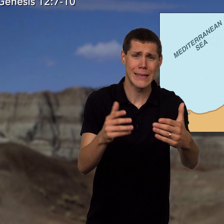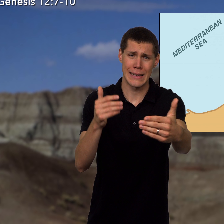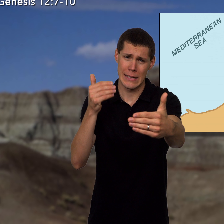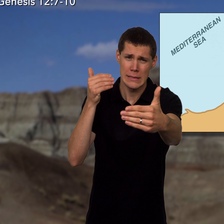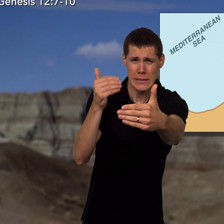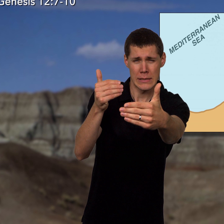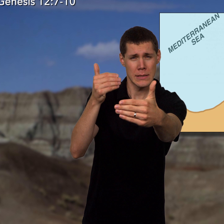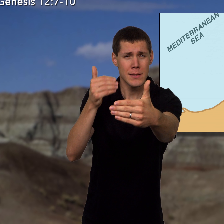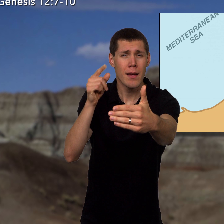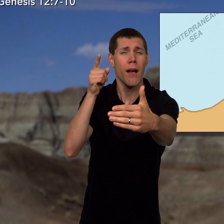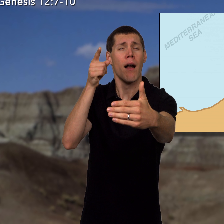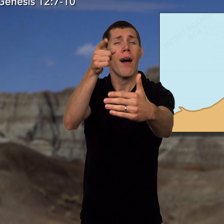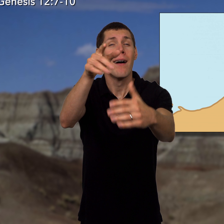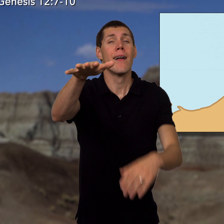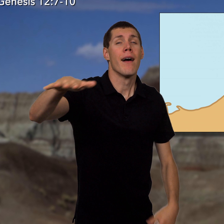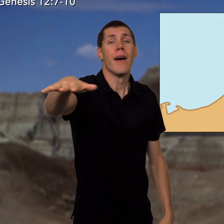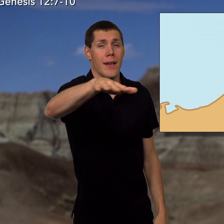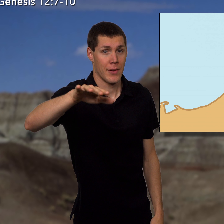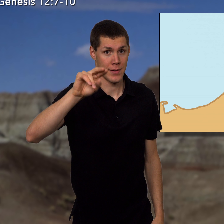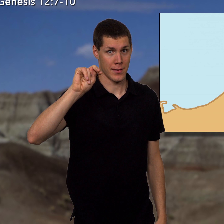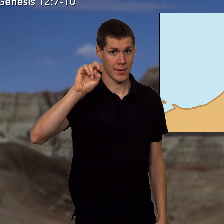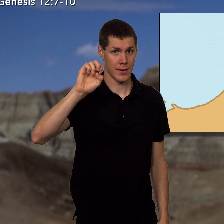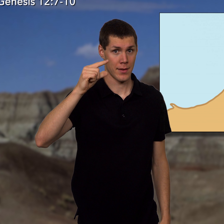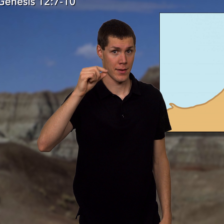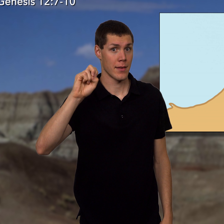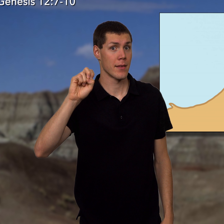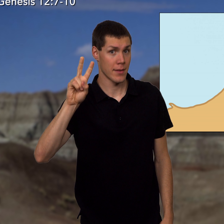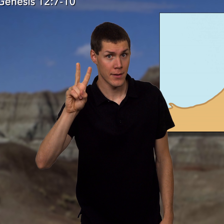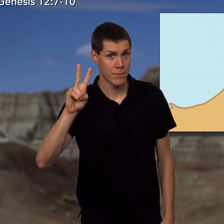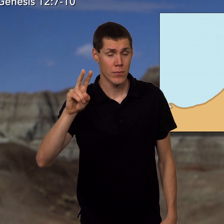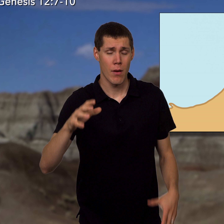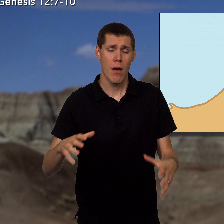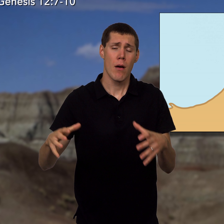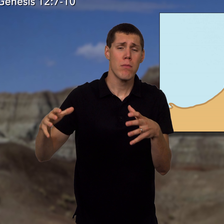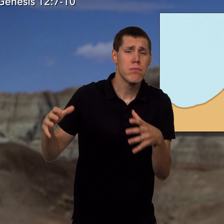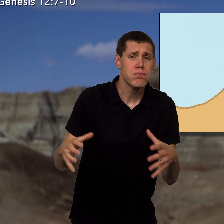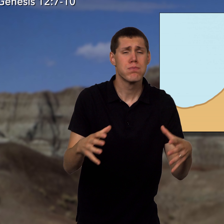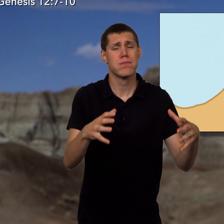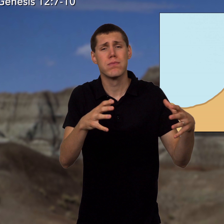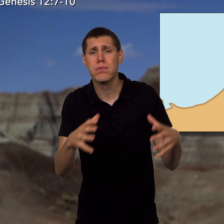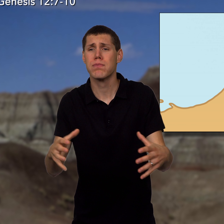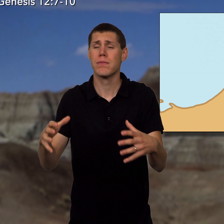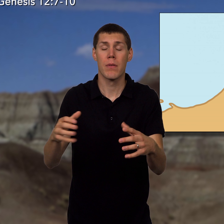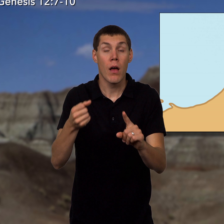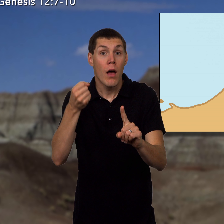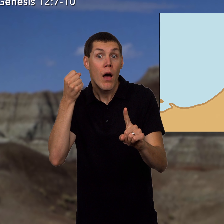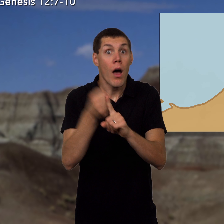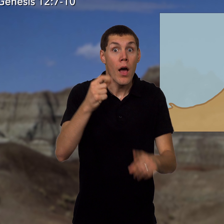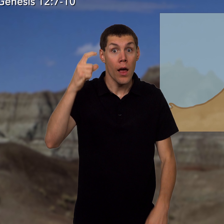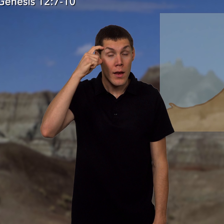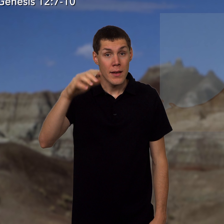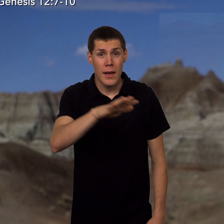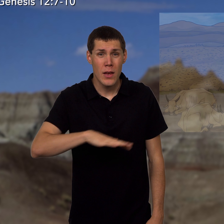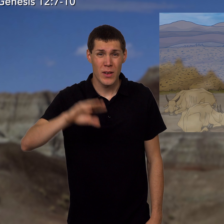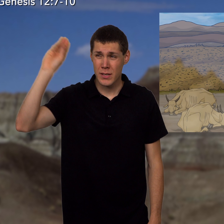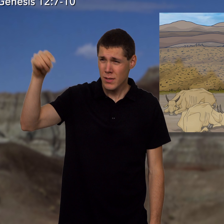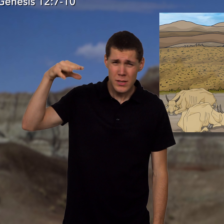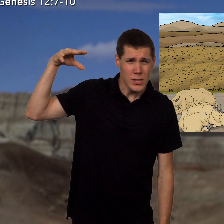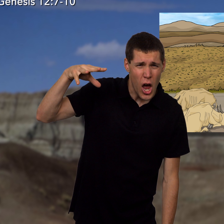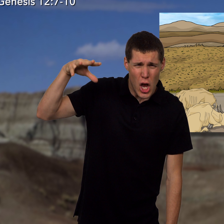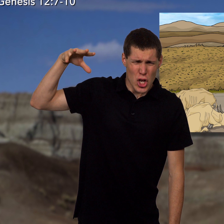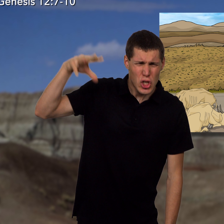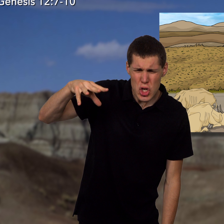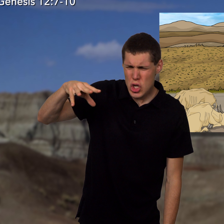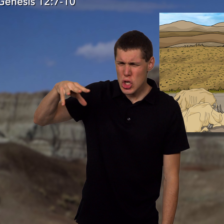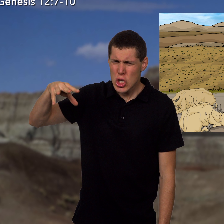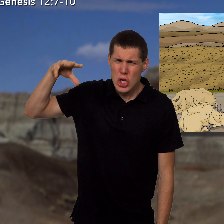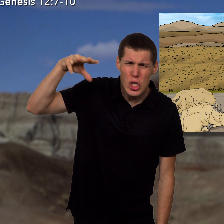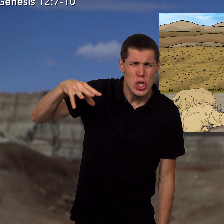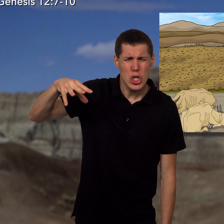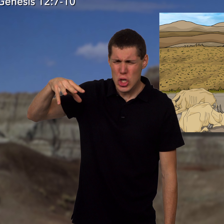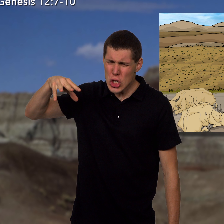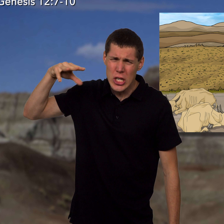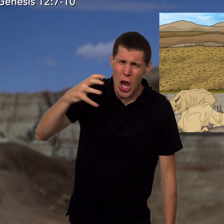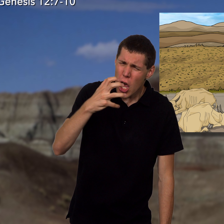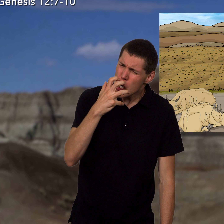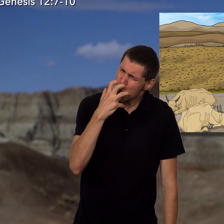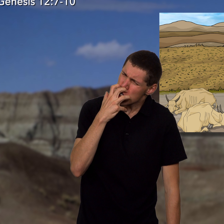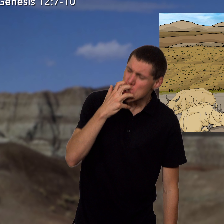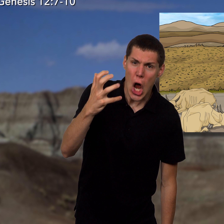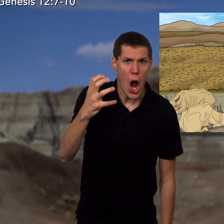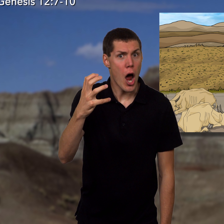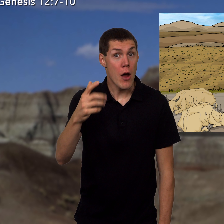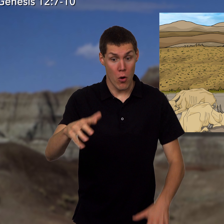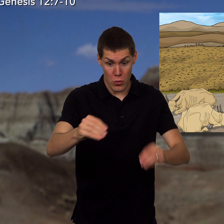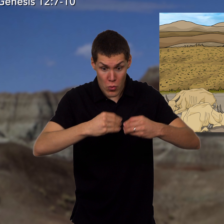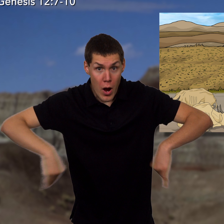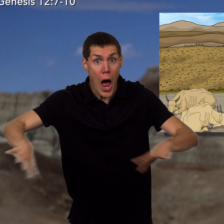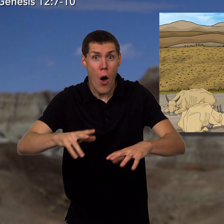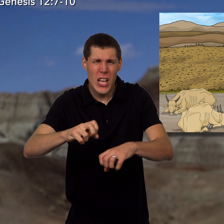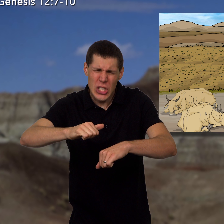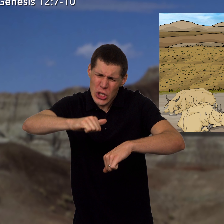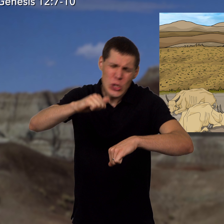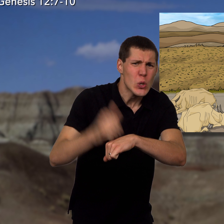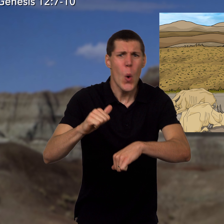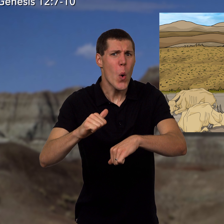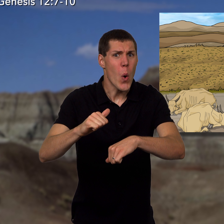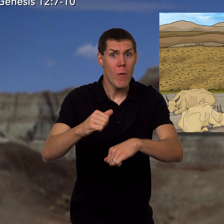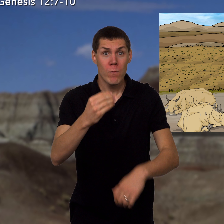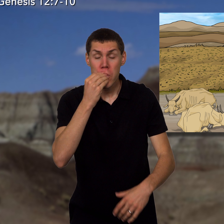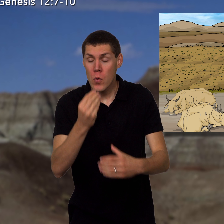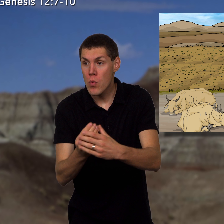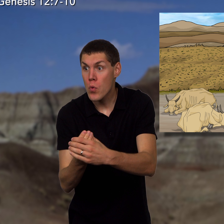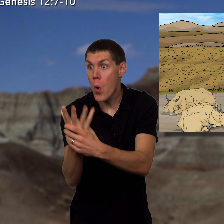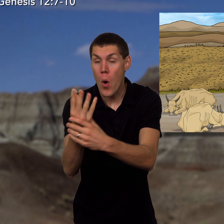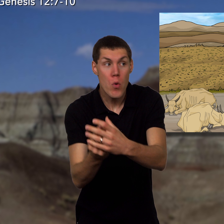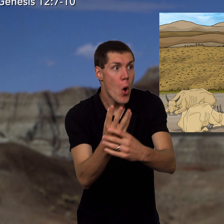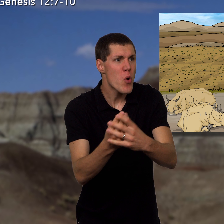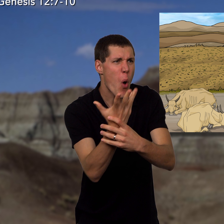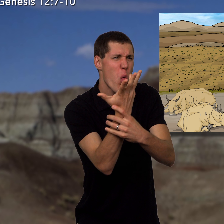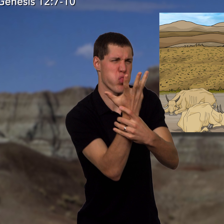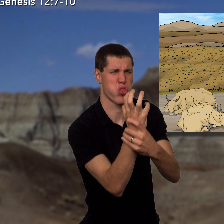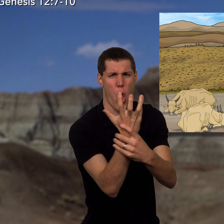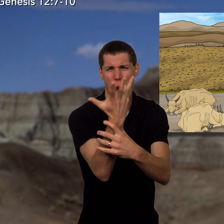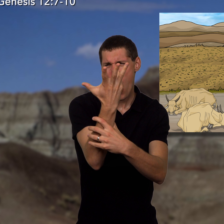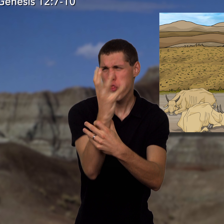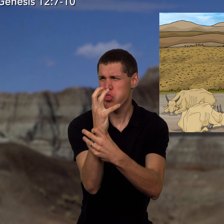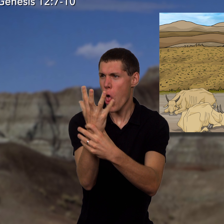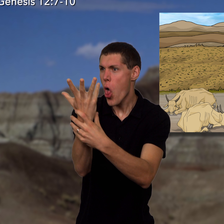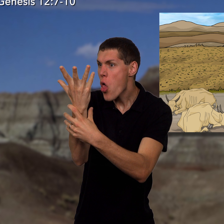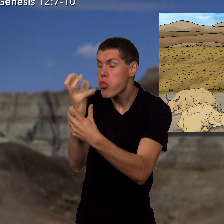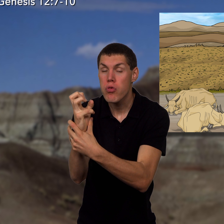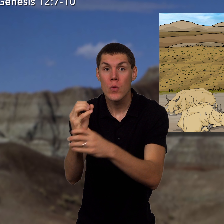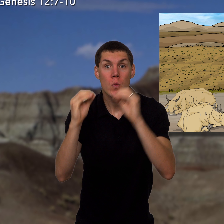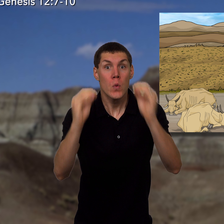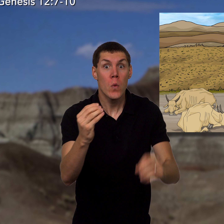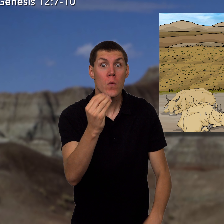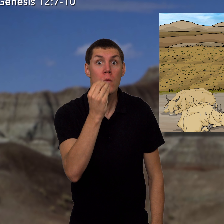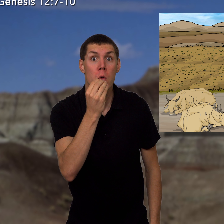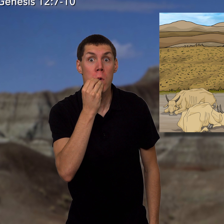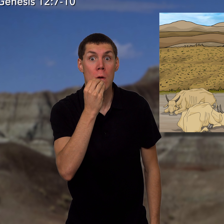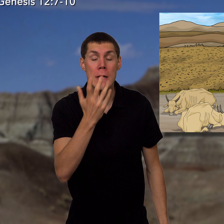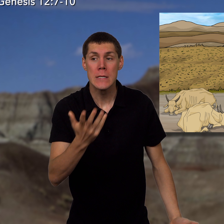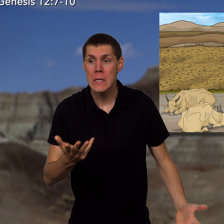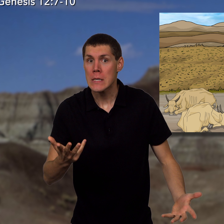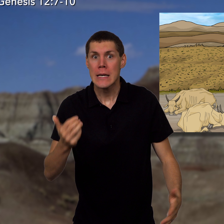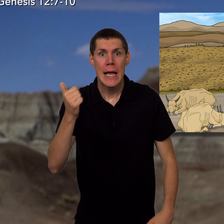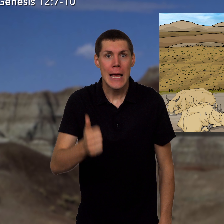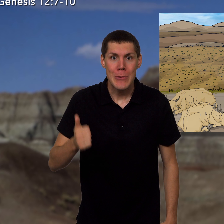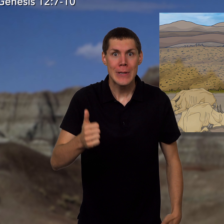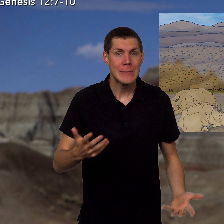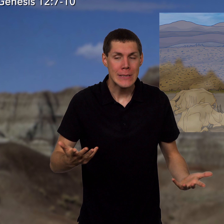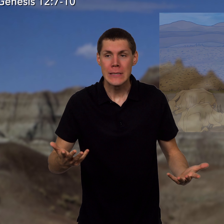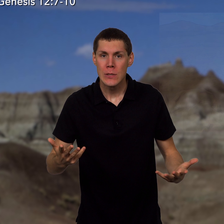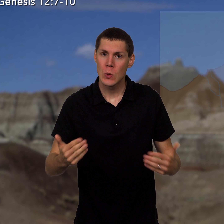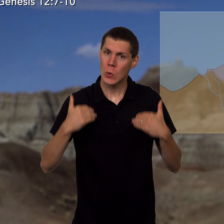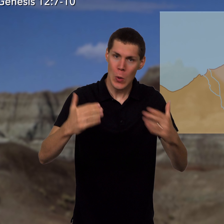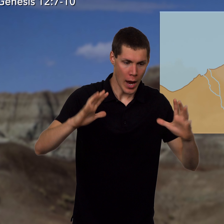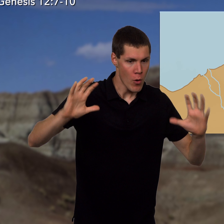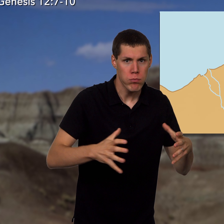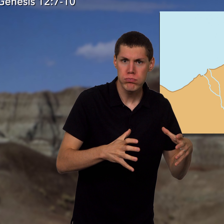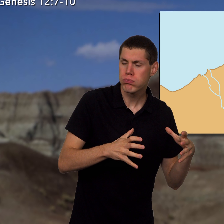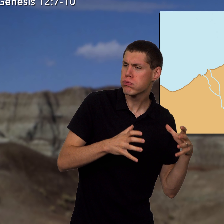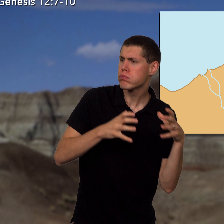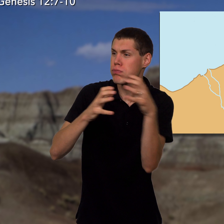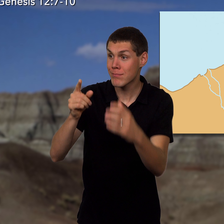And Abram journeyed on toward the Negev. Now there was a famine in the land.